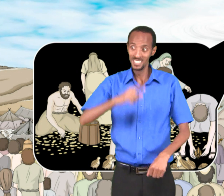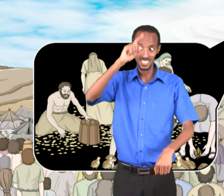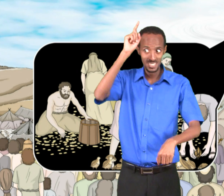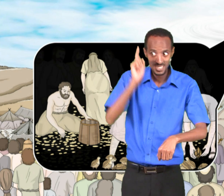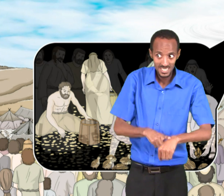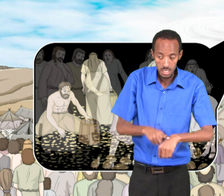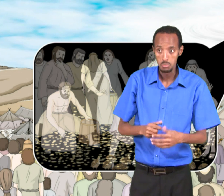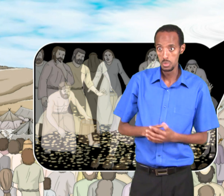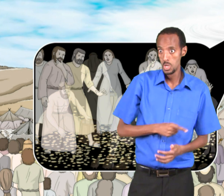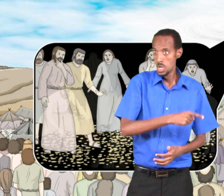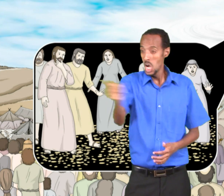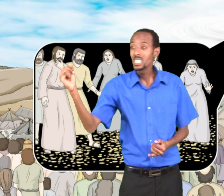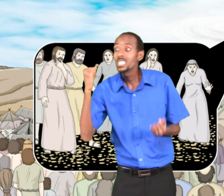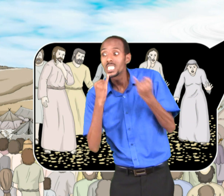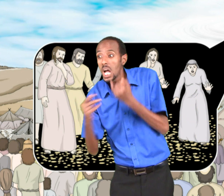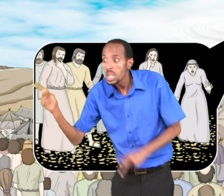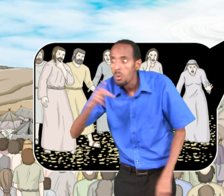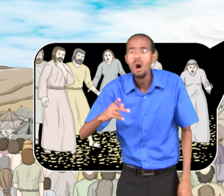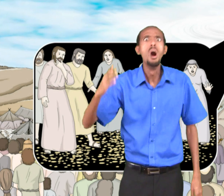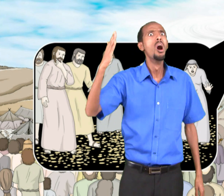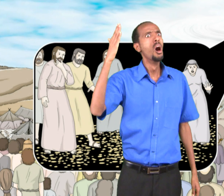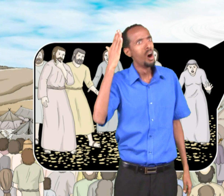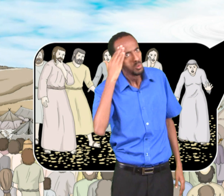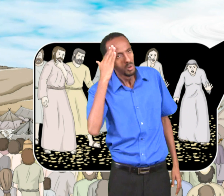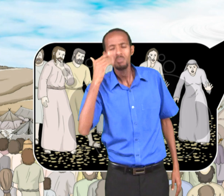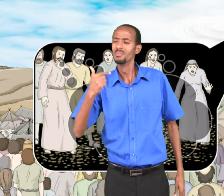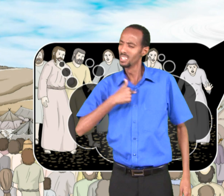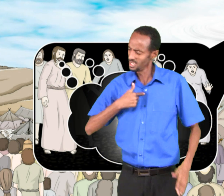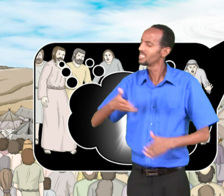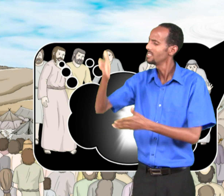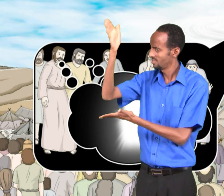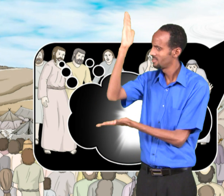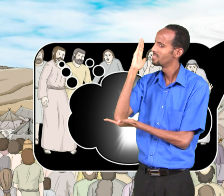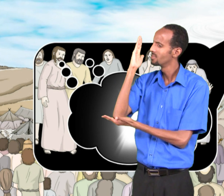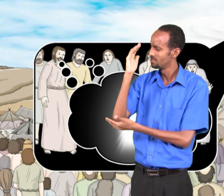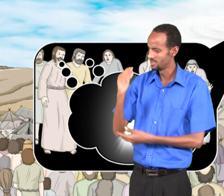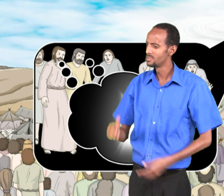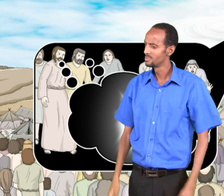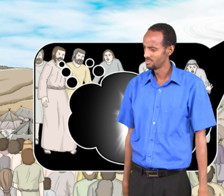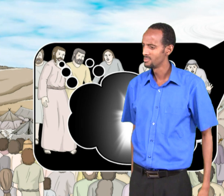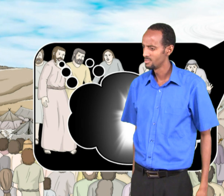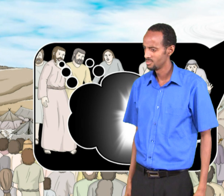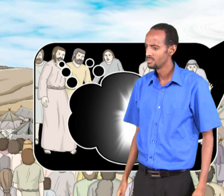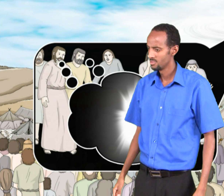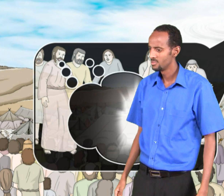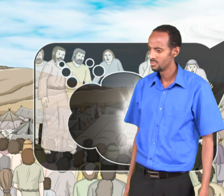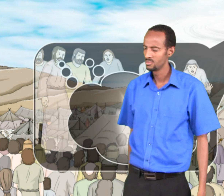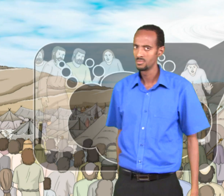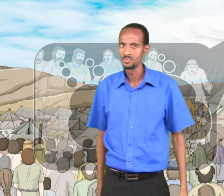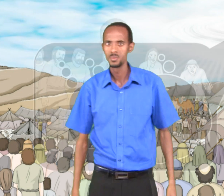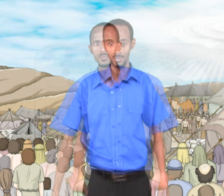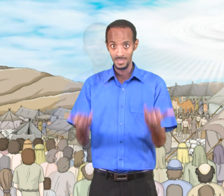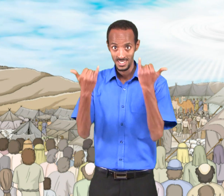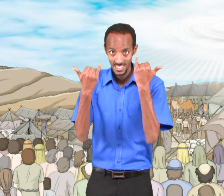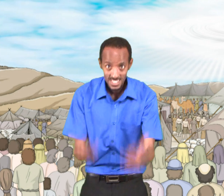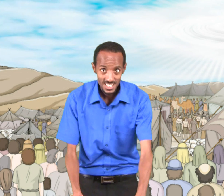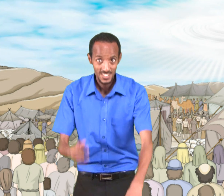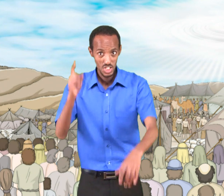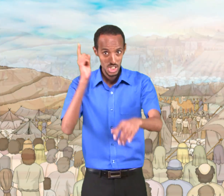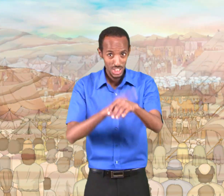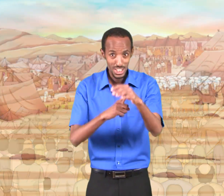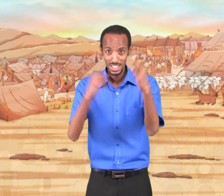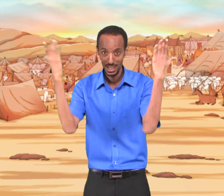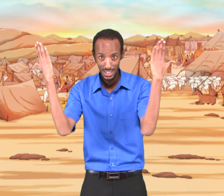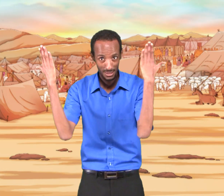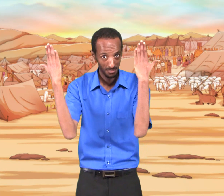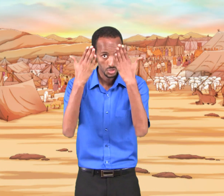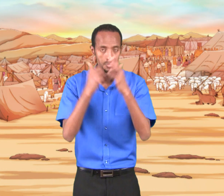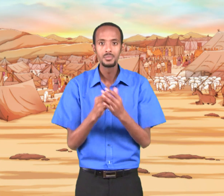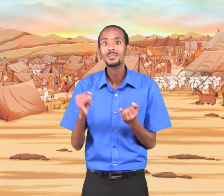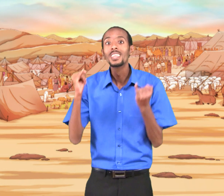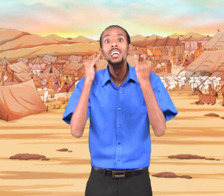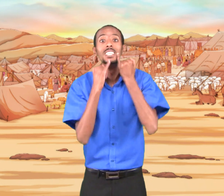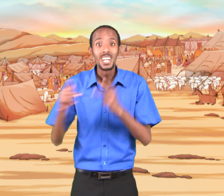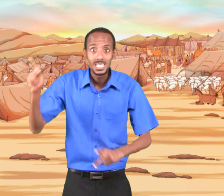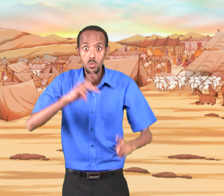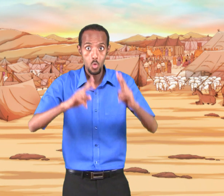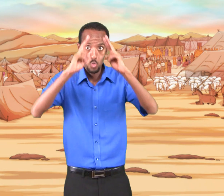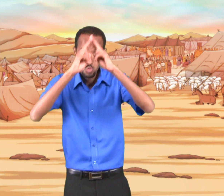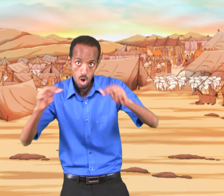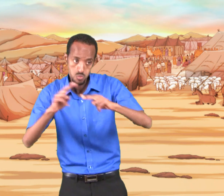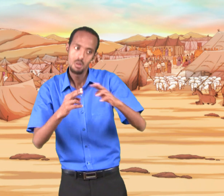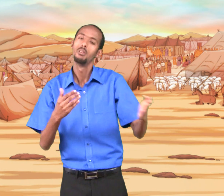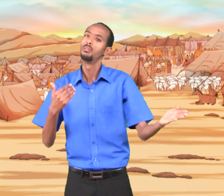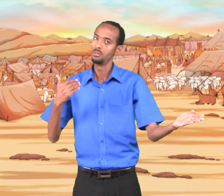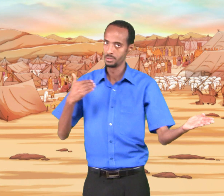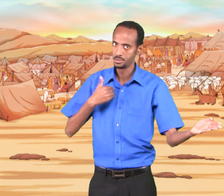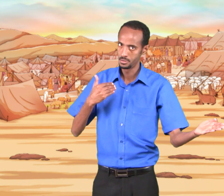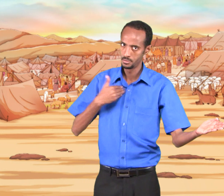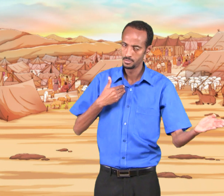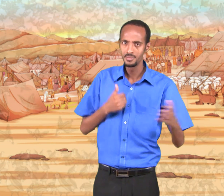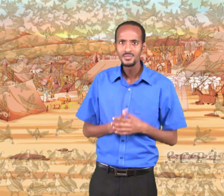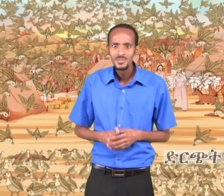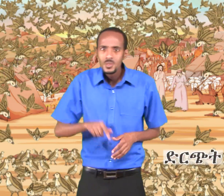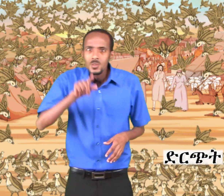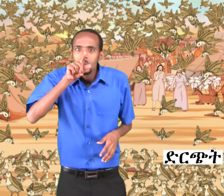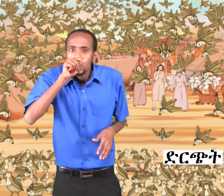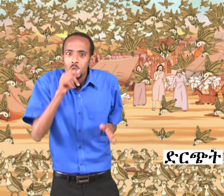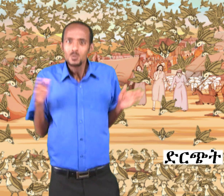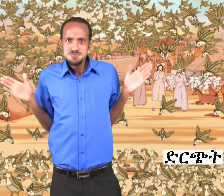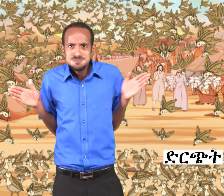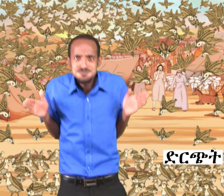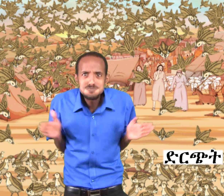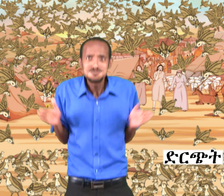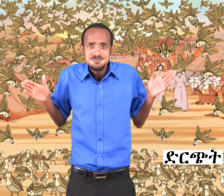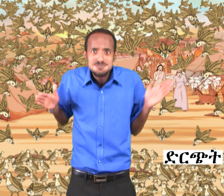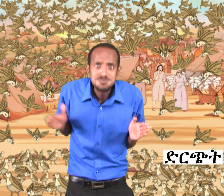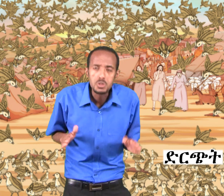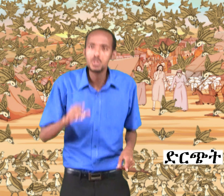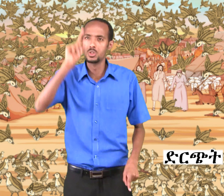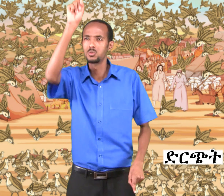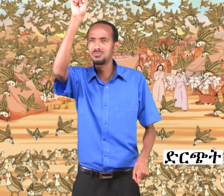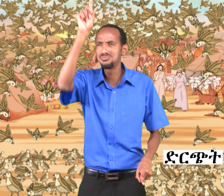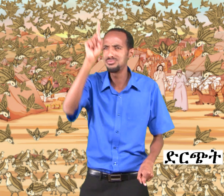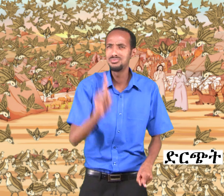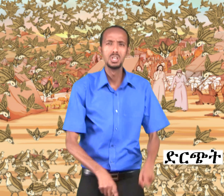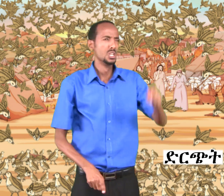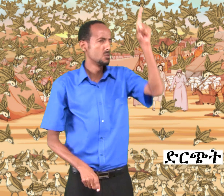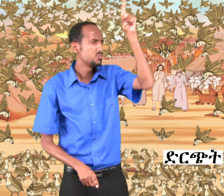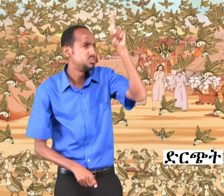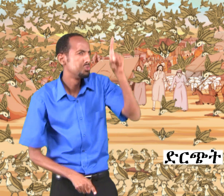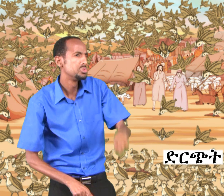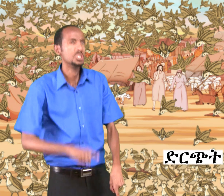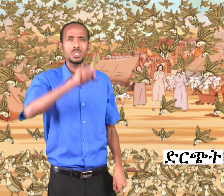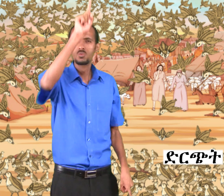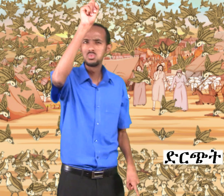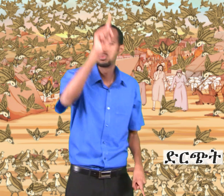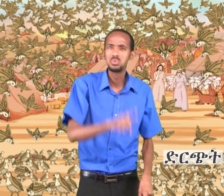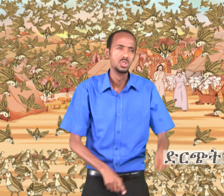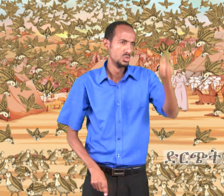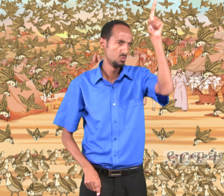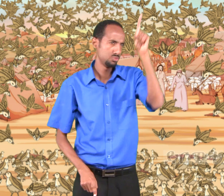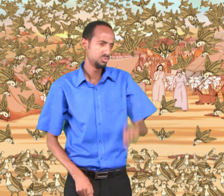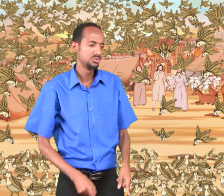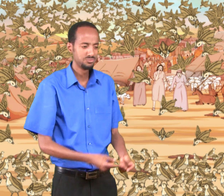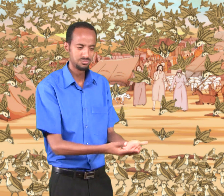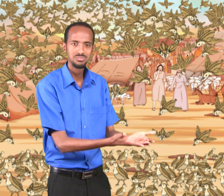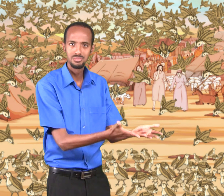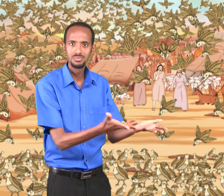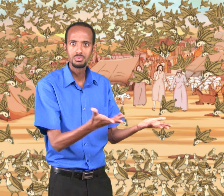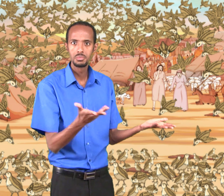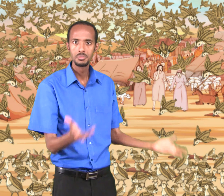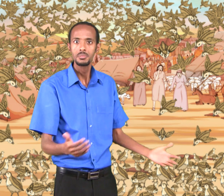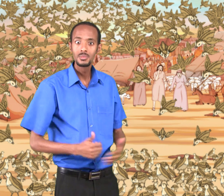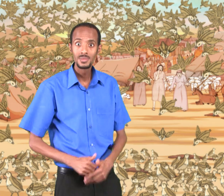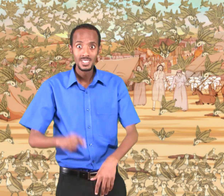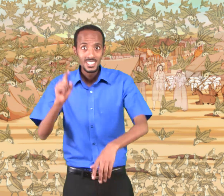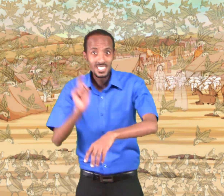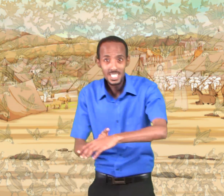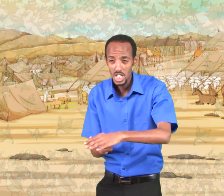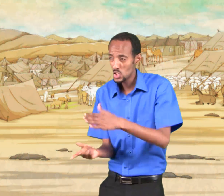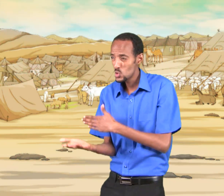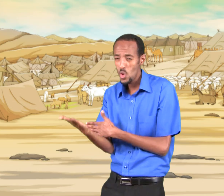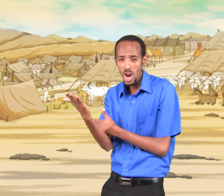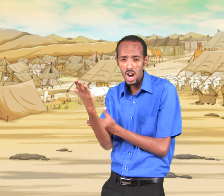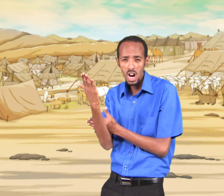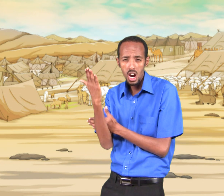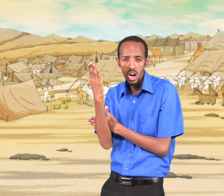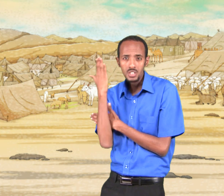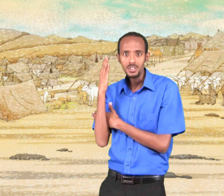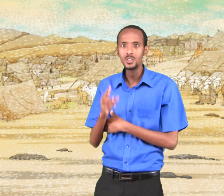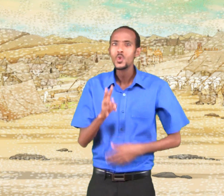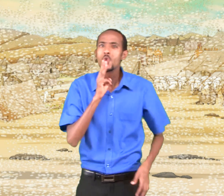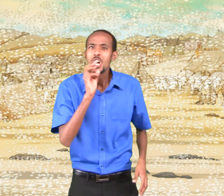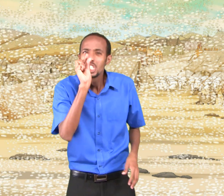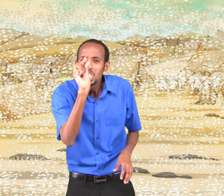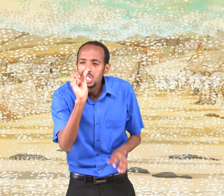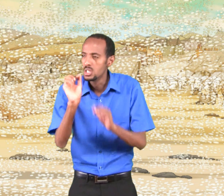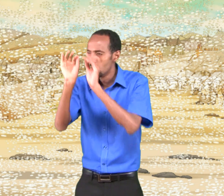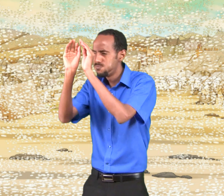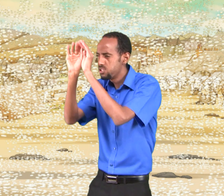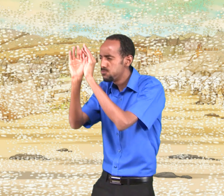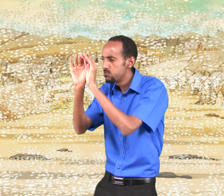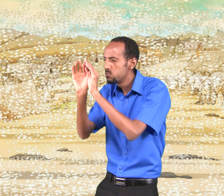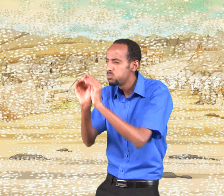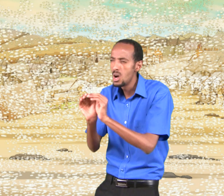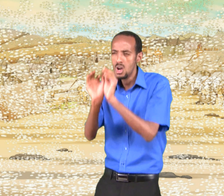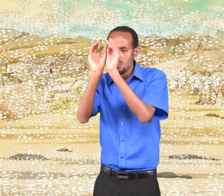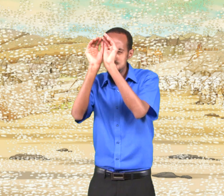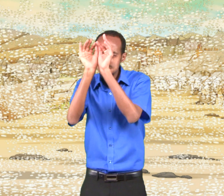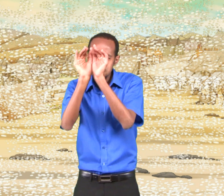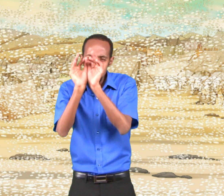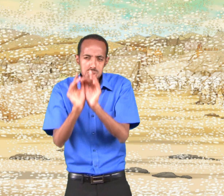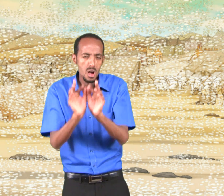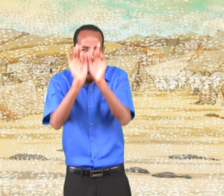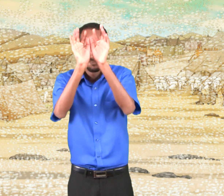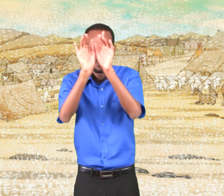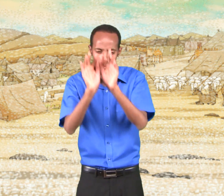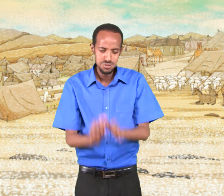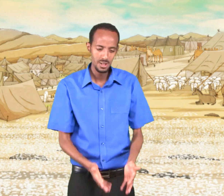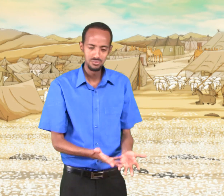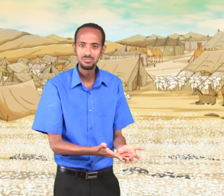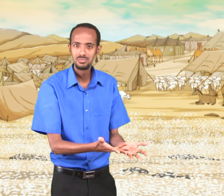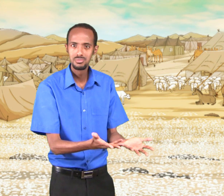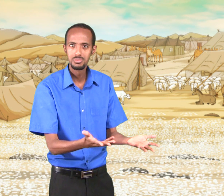Then you will know that I am the LORD your God.’” That evening quail came and covered the camp, and in the morning there was a layer of dew around the camp.